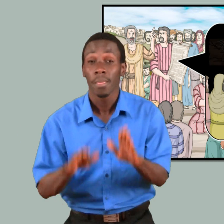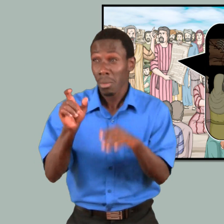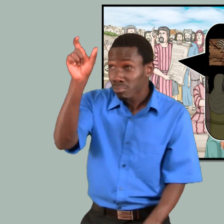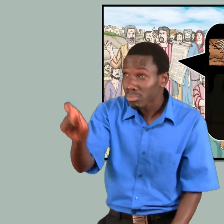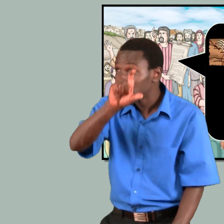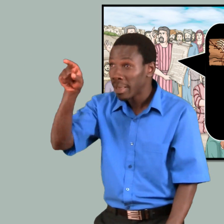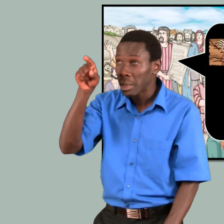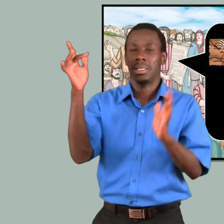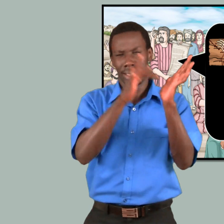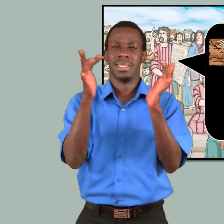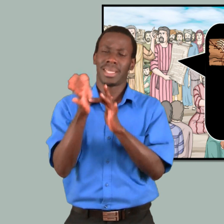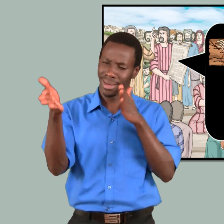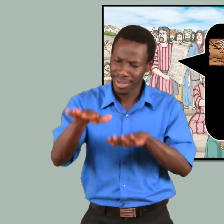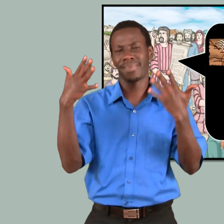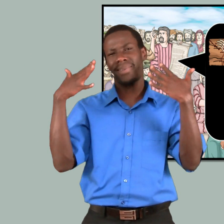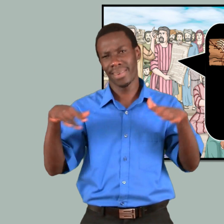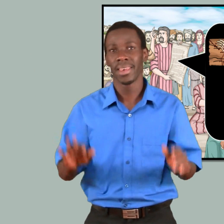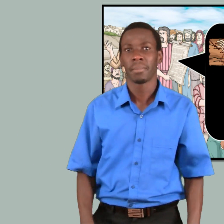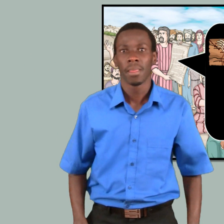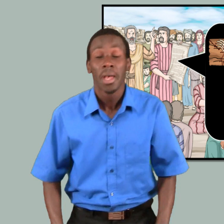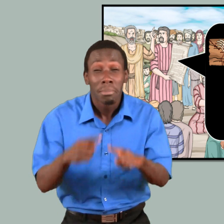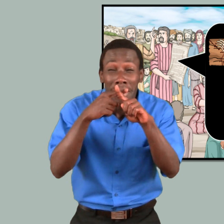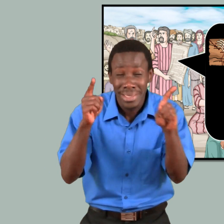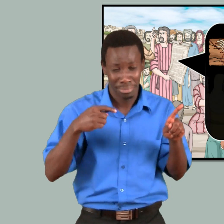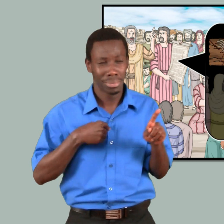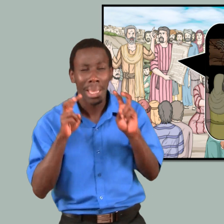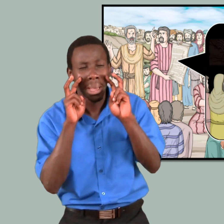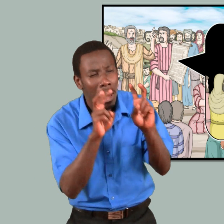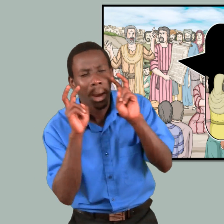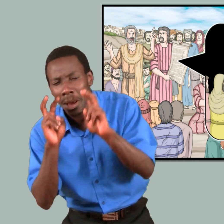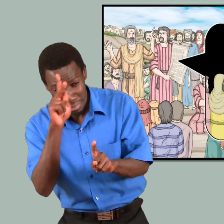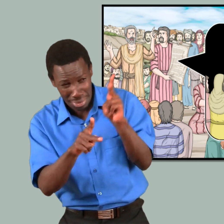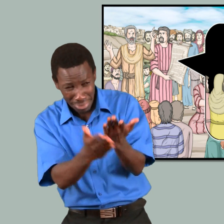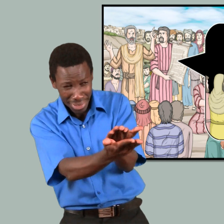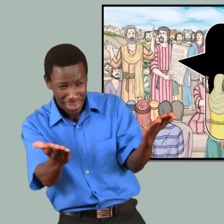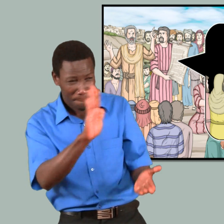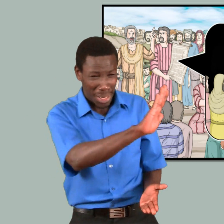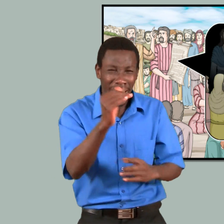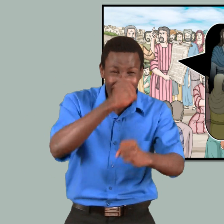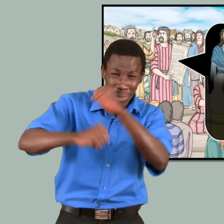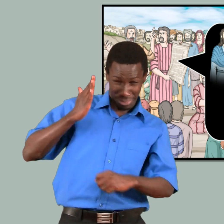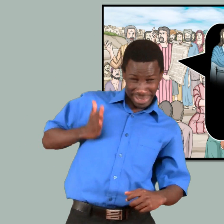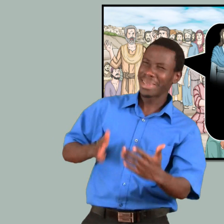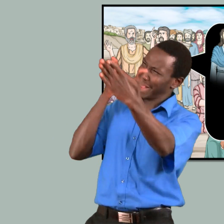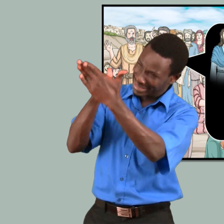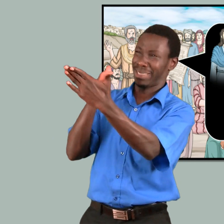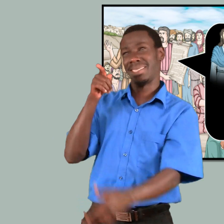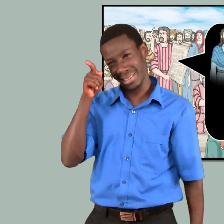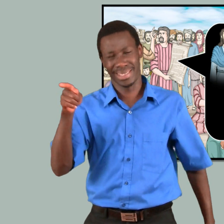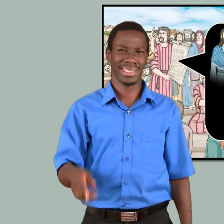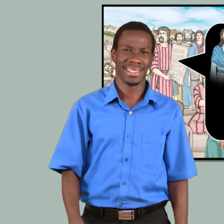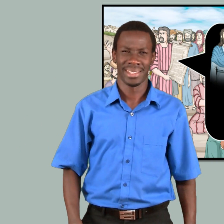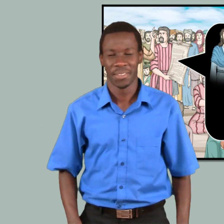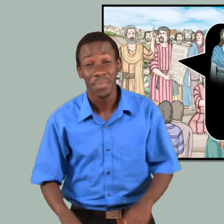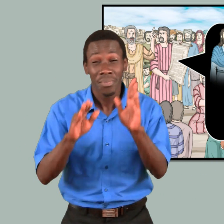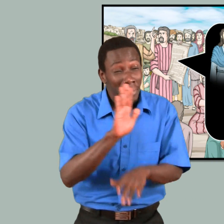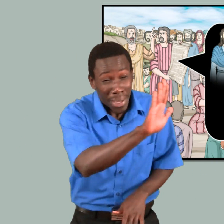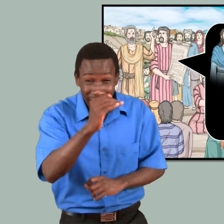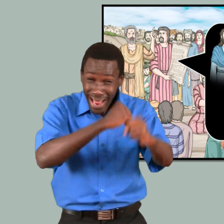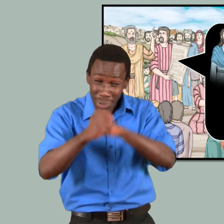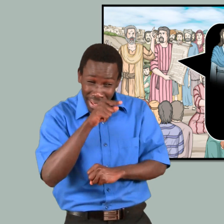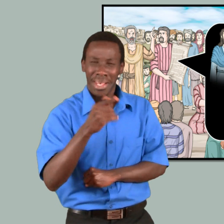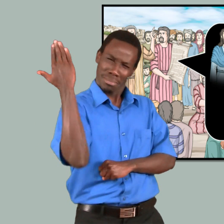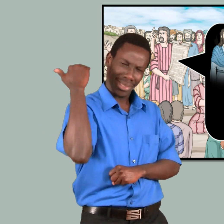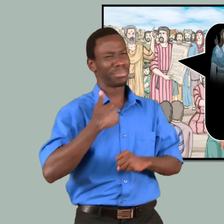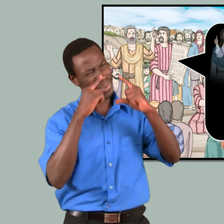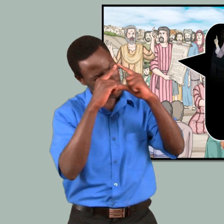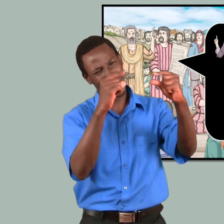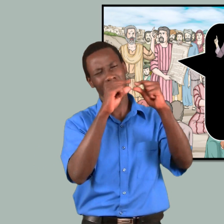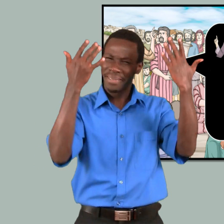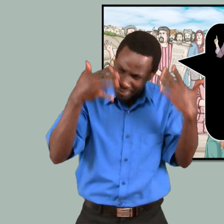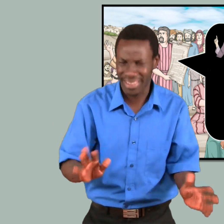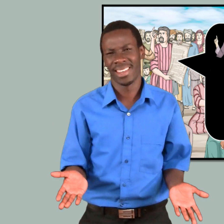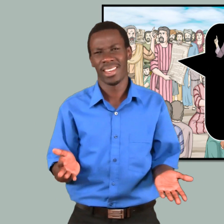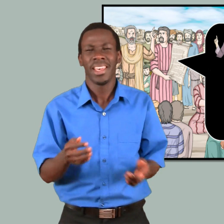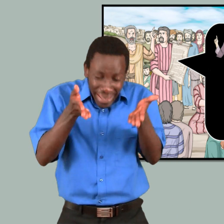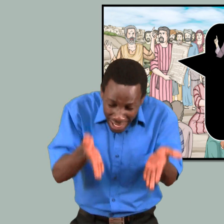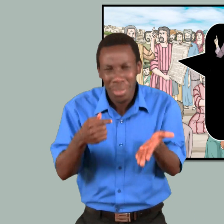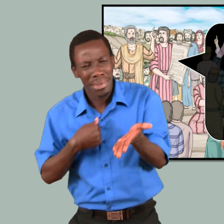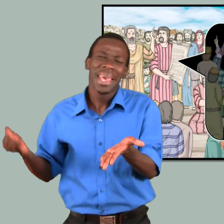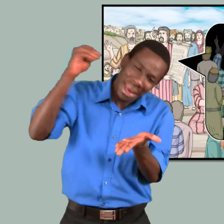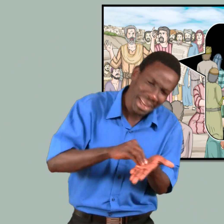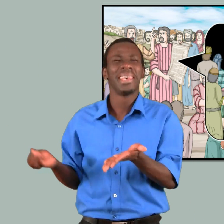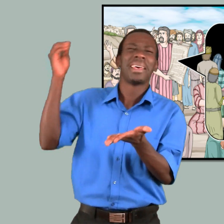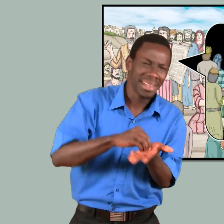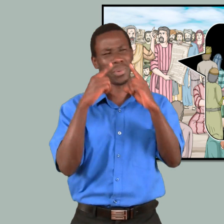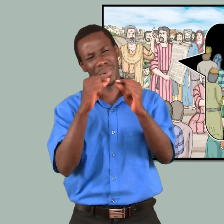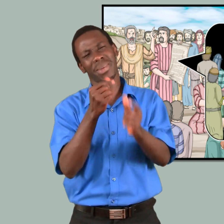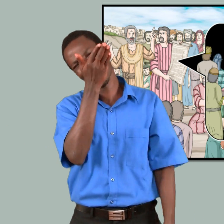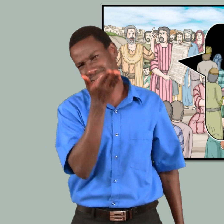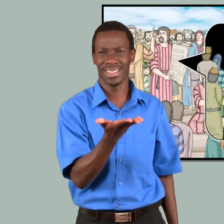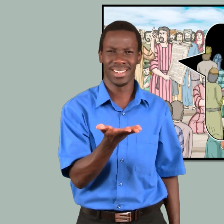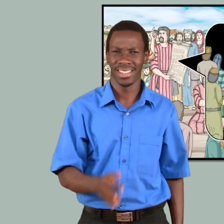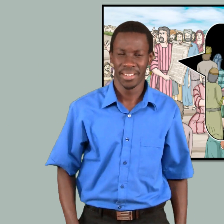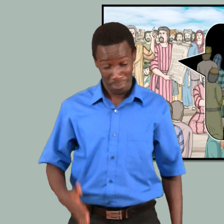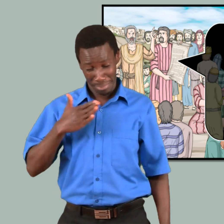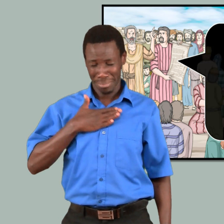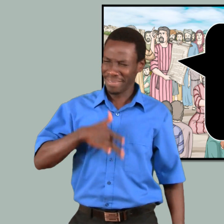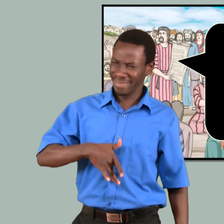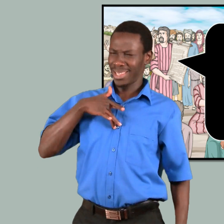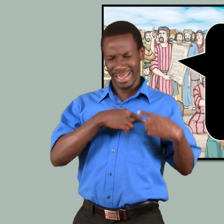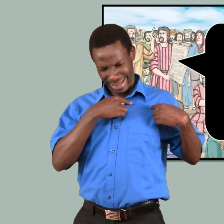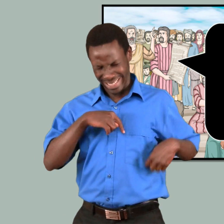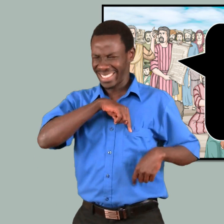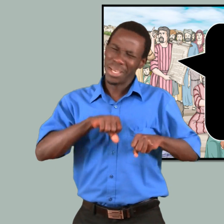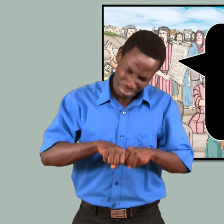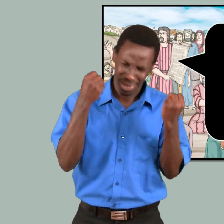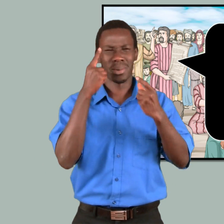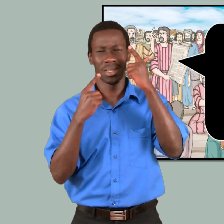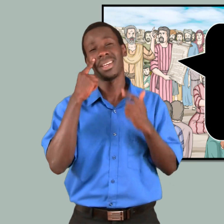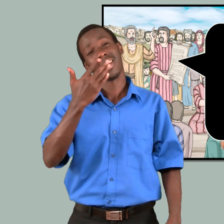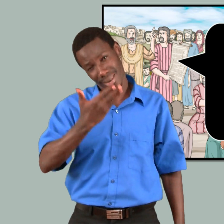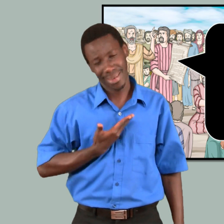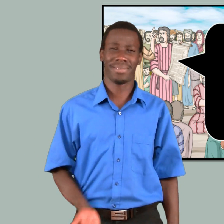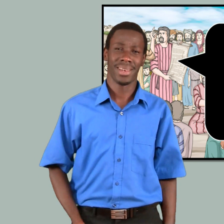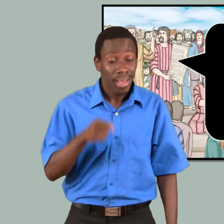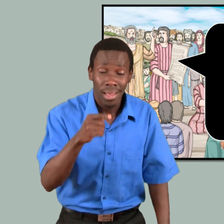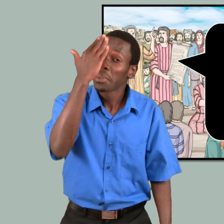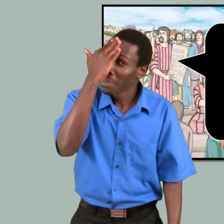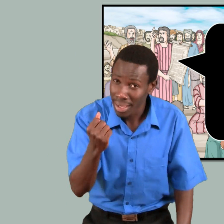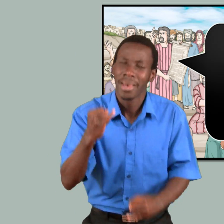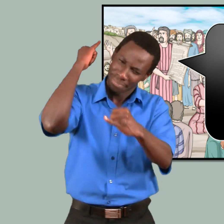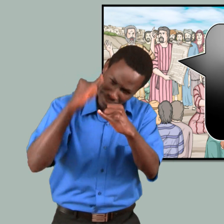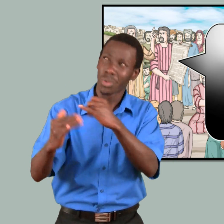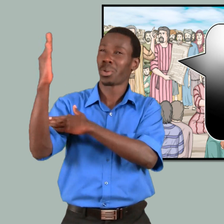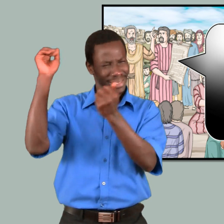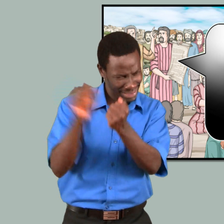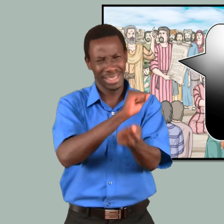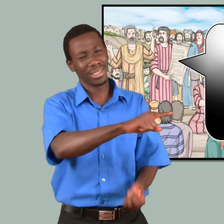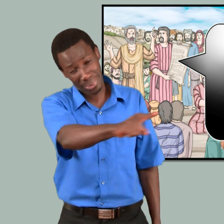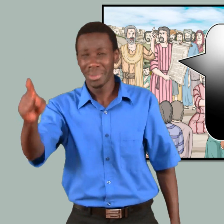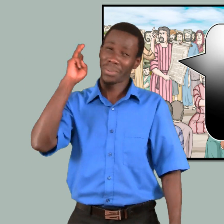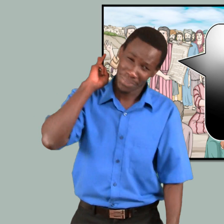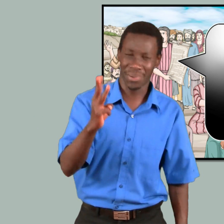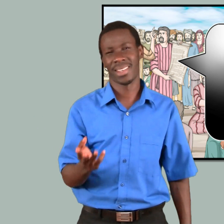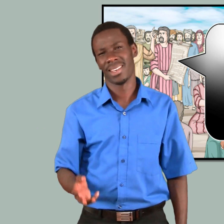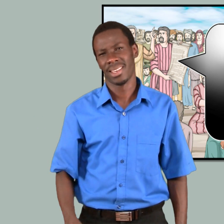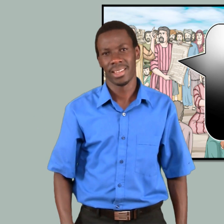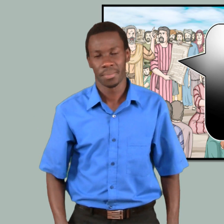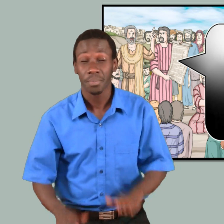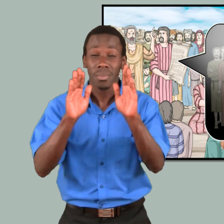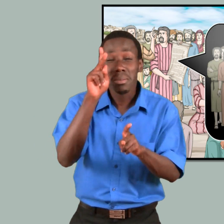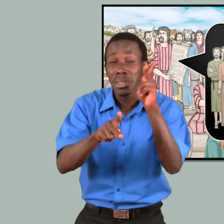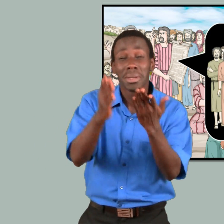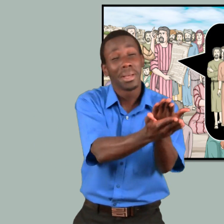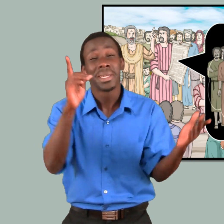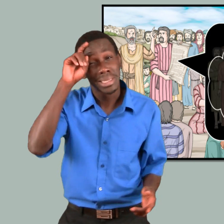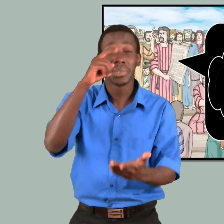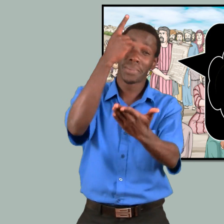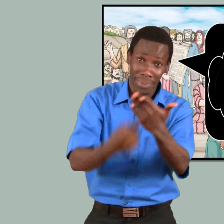For as I have often told you before, and now say again even with tears: Many live as enemies of the cross of Christ.